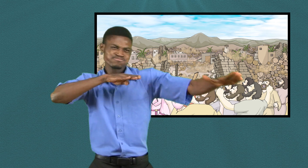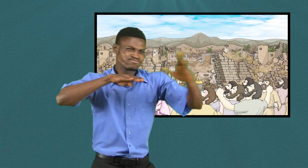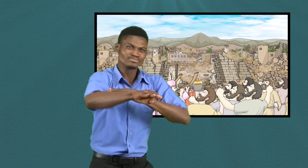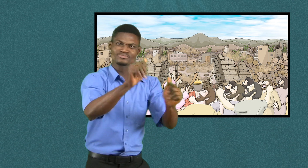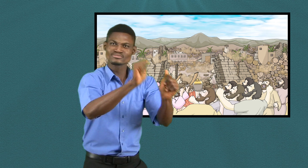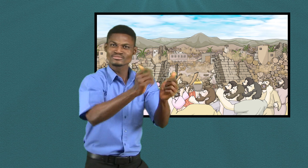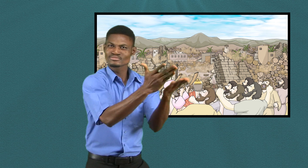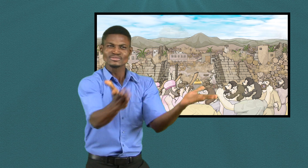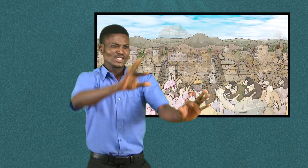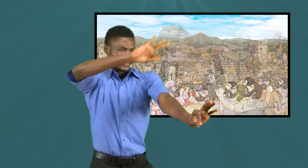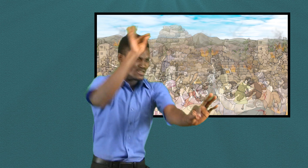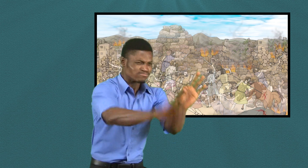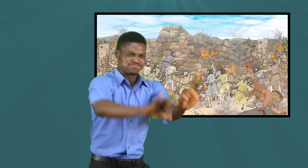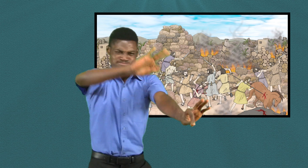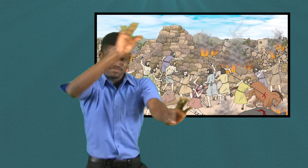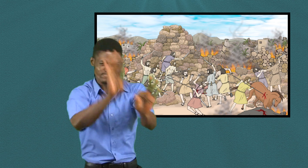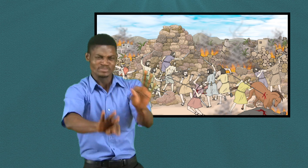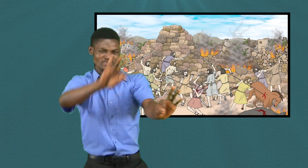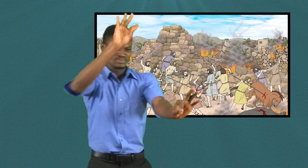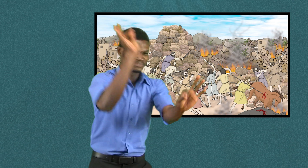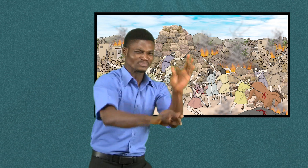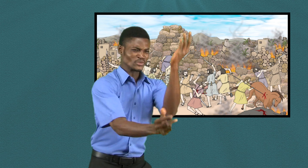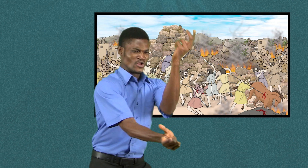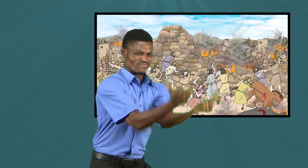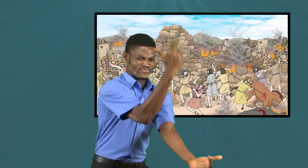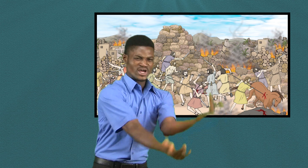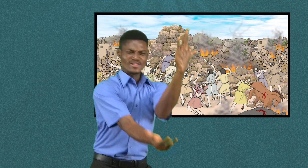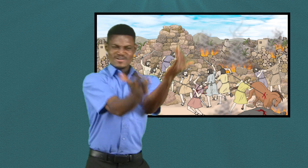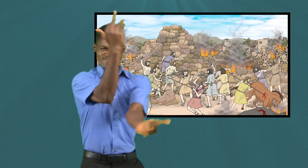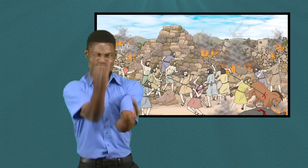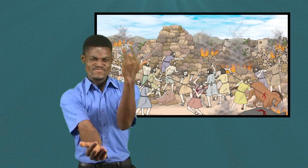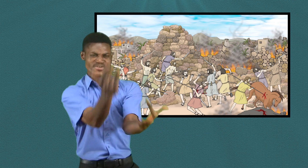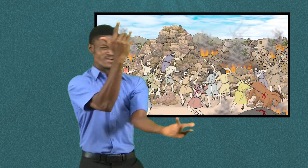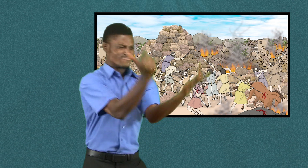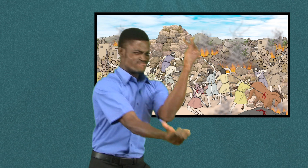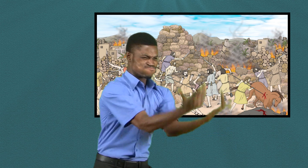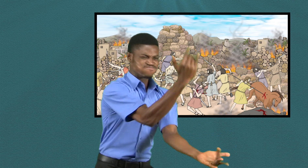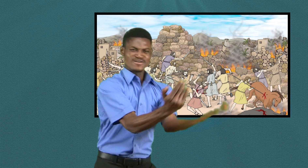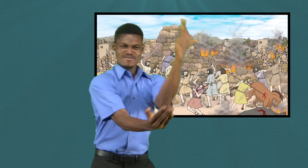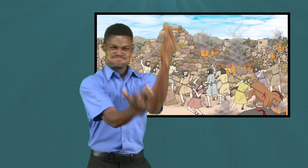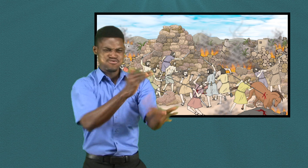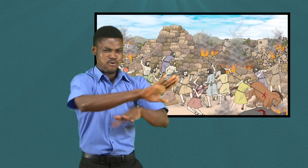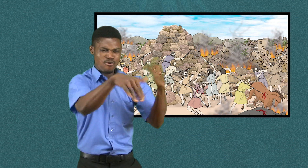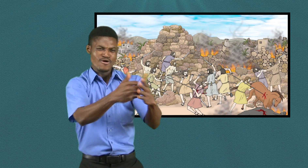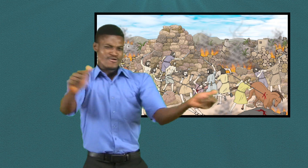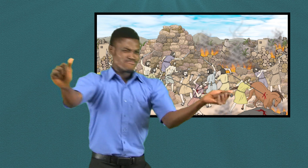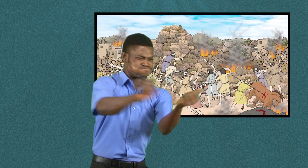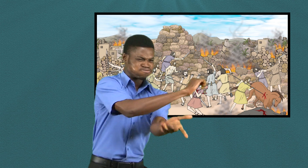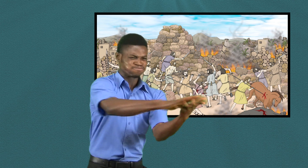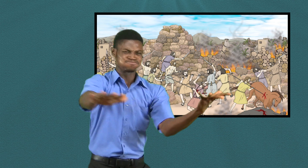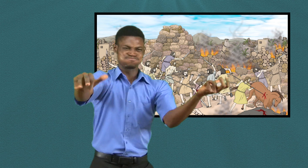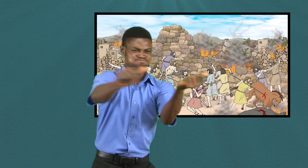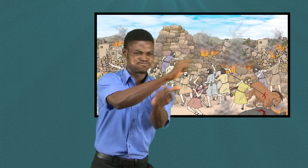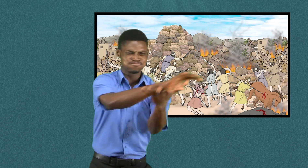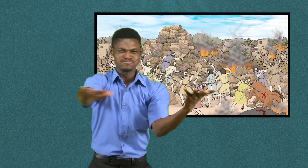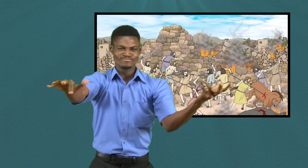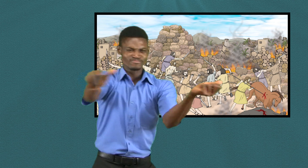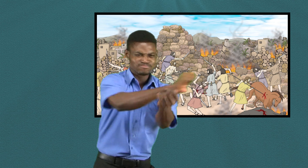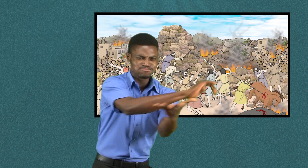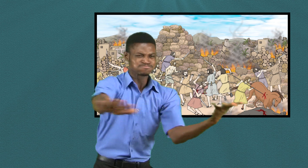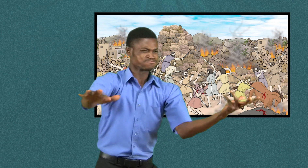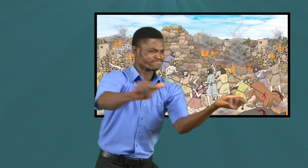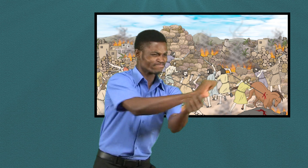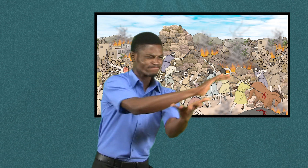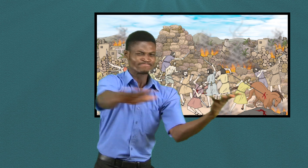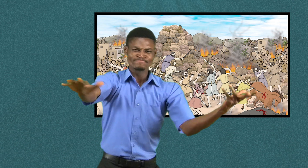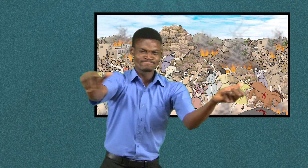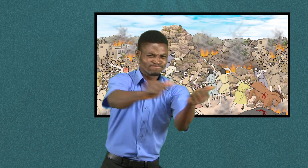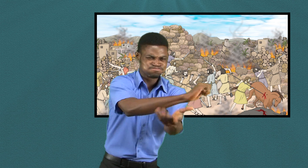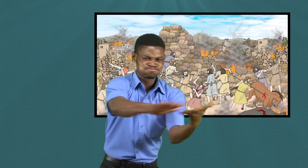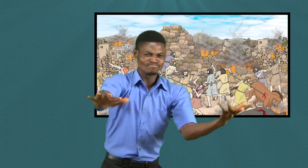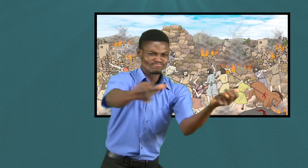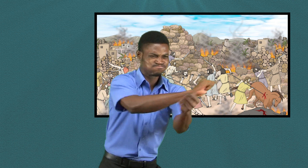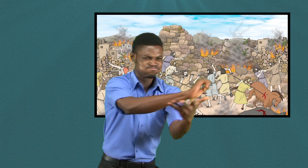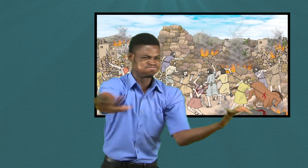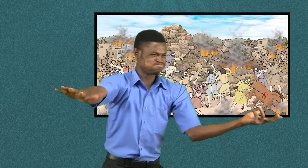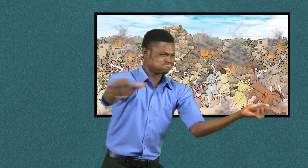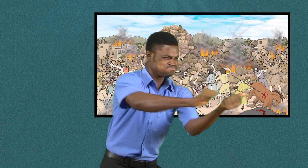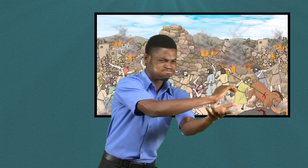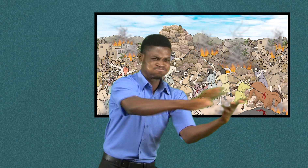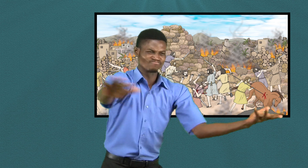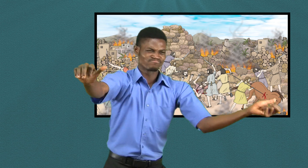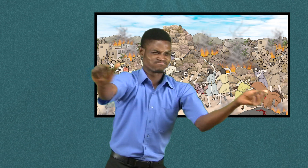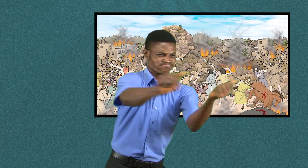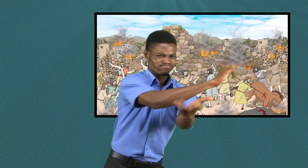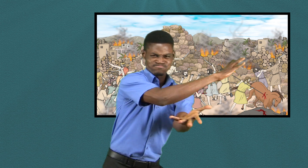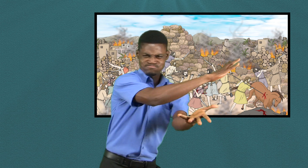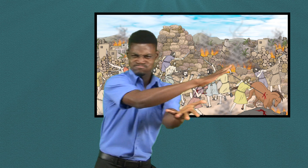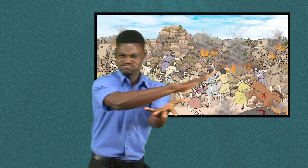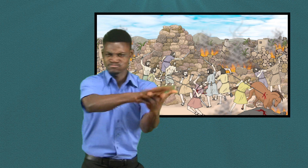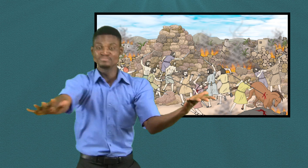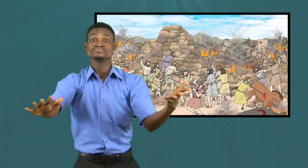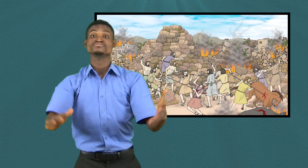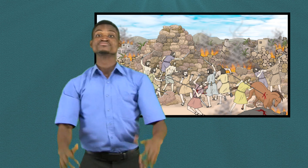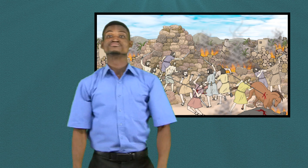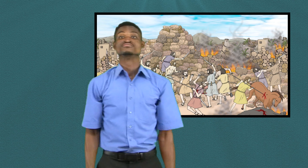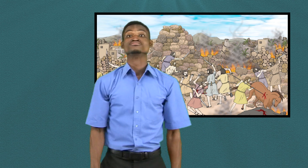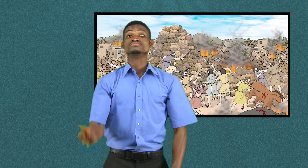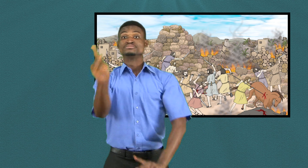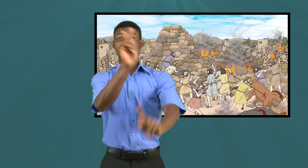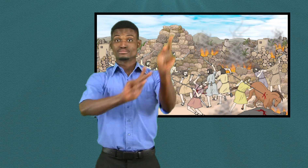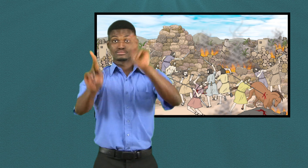Then all the people charged straight into the city and captured it.